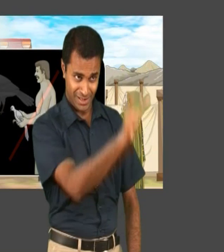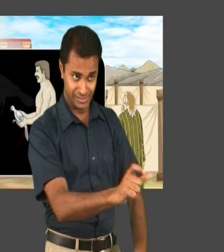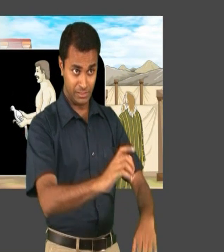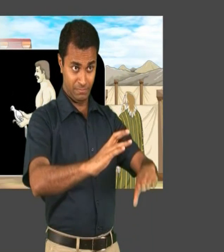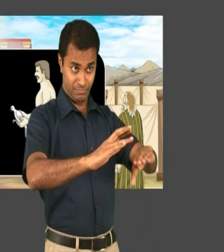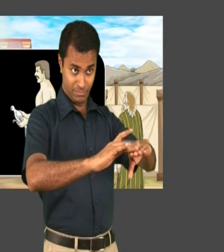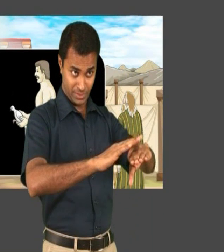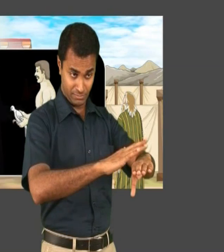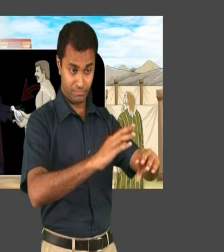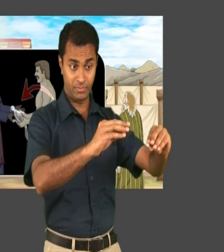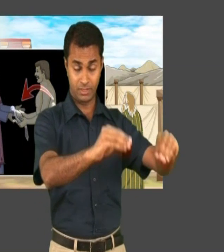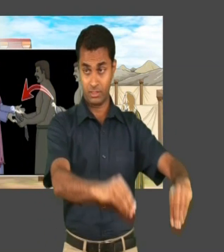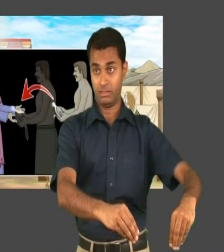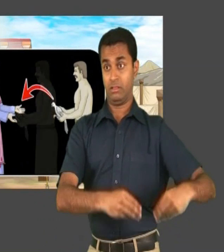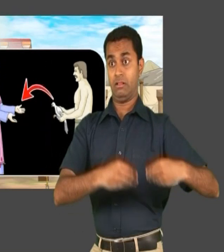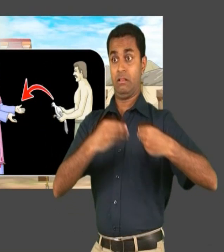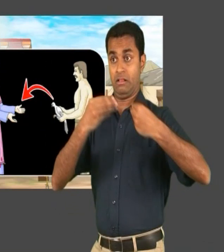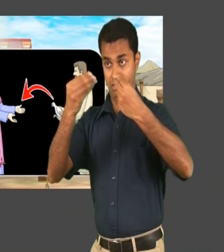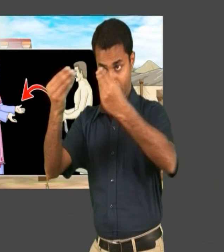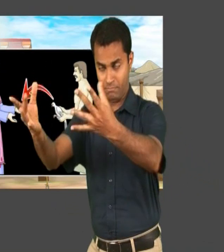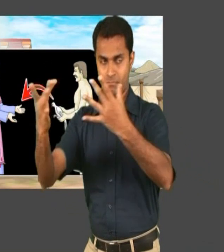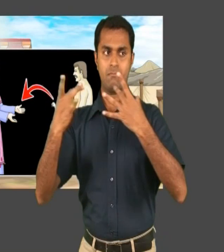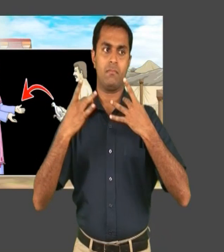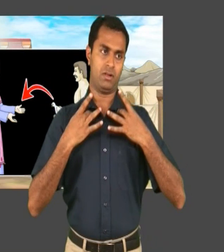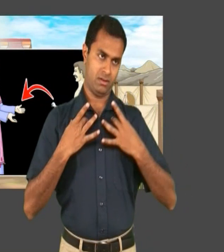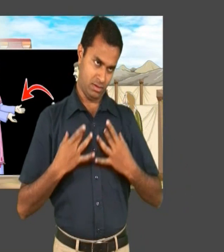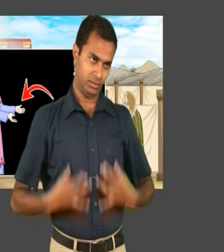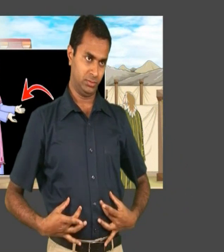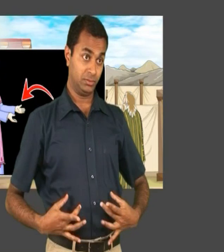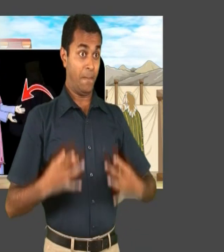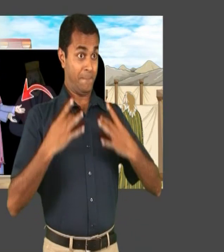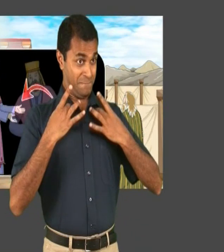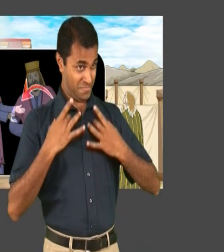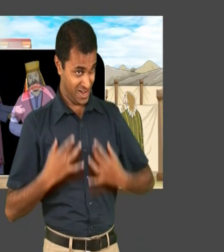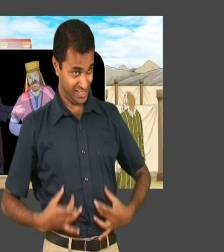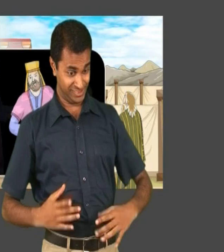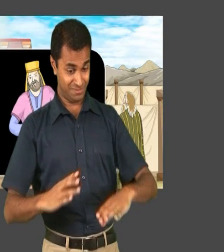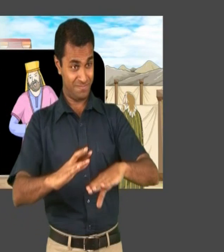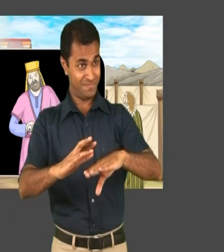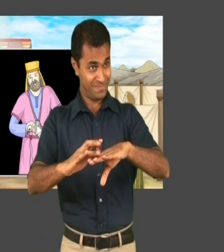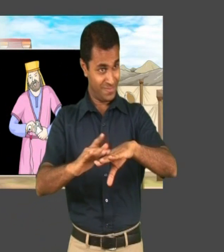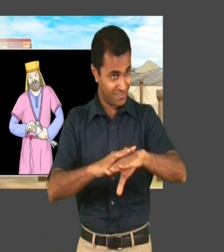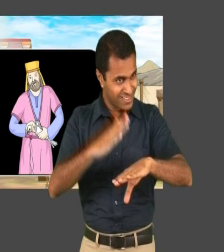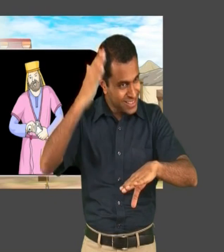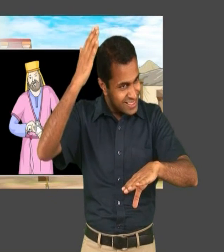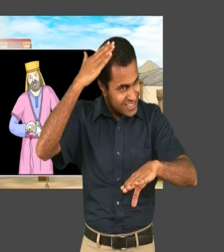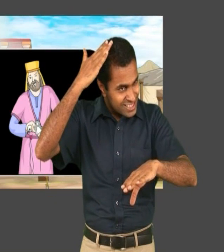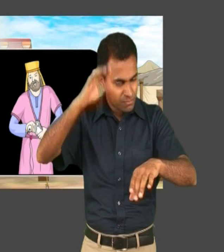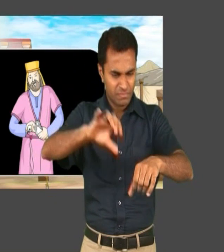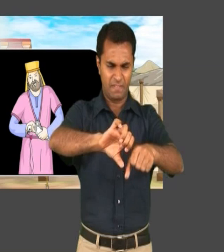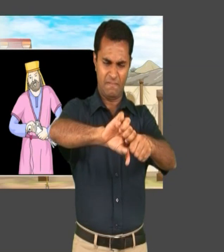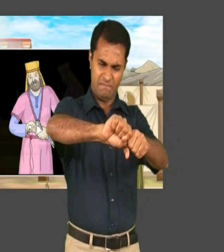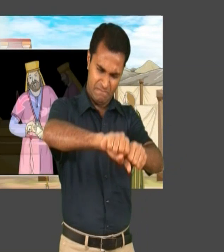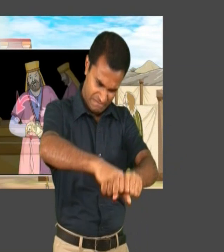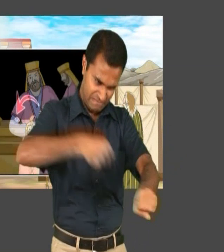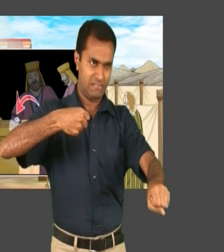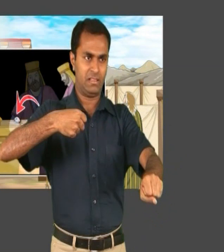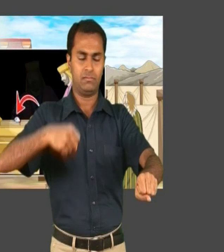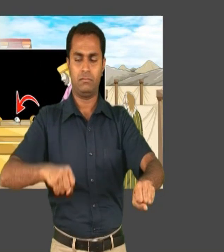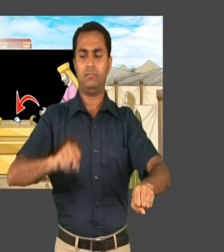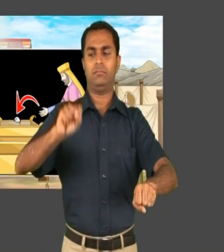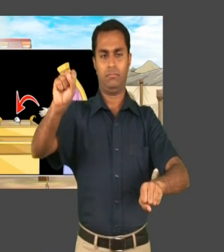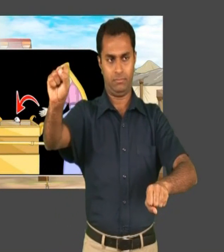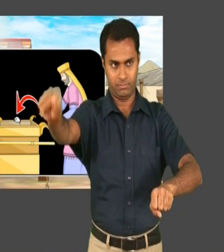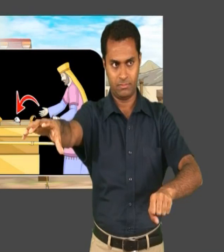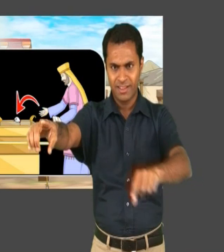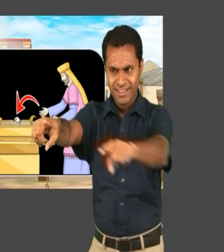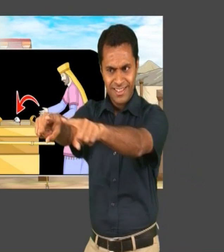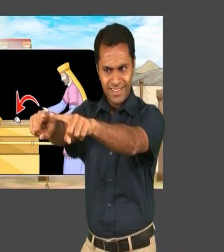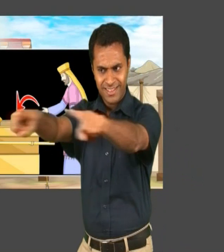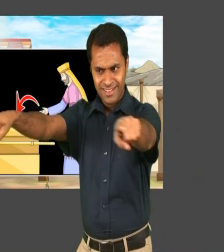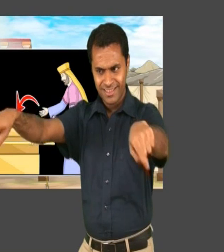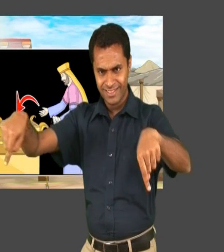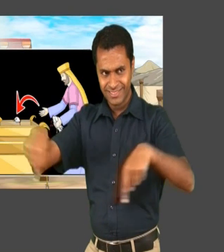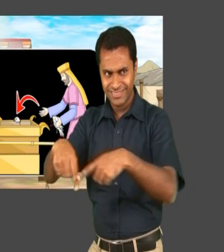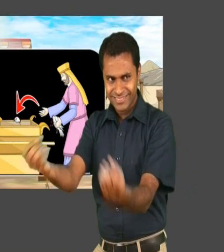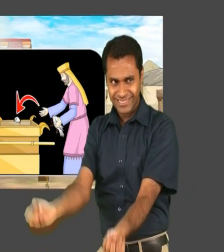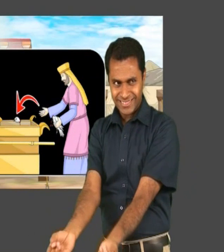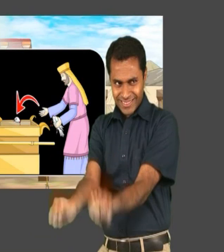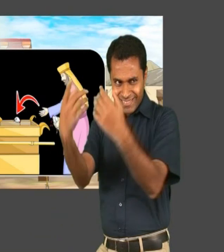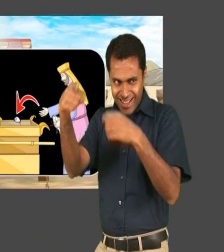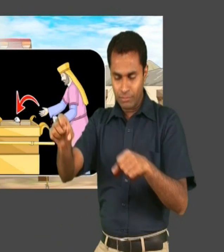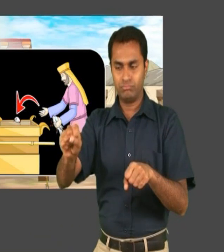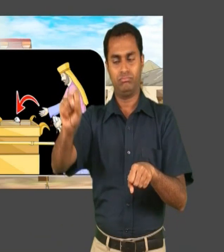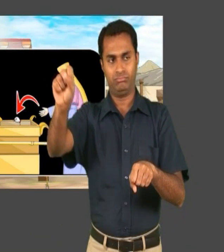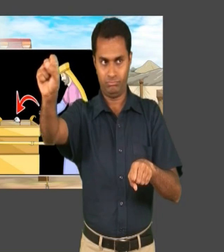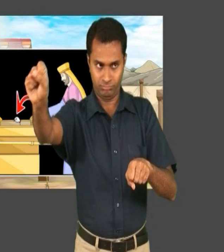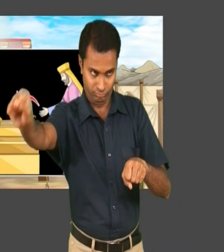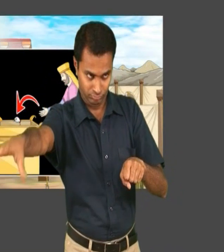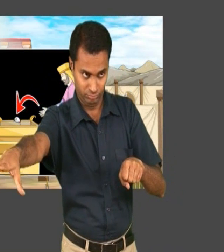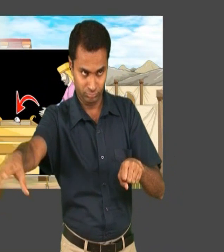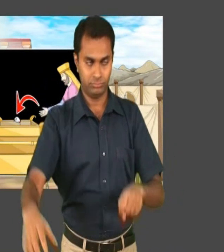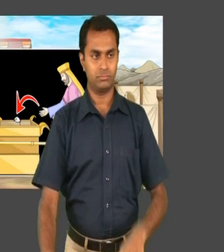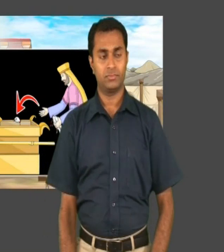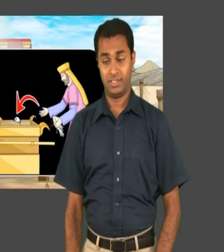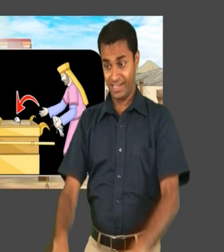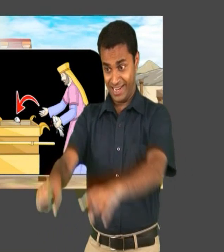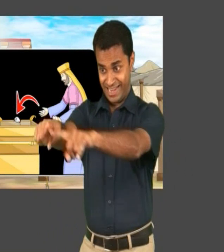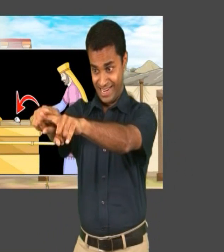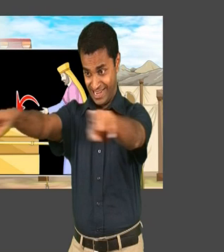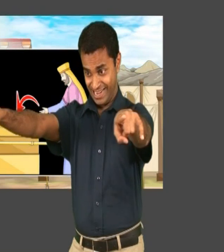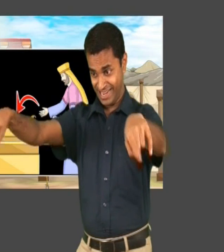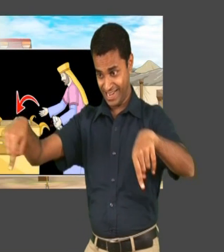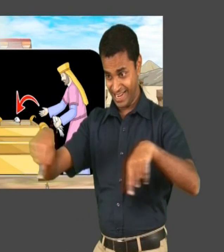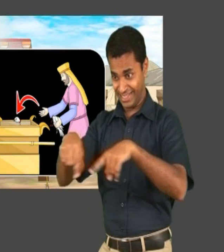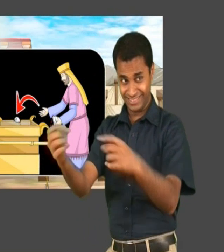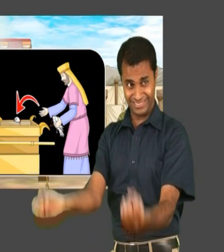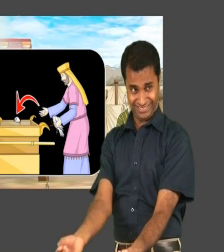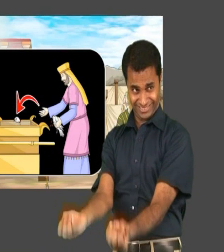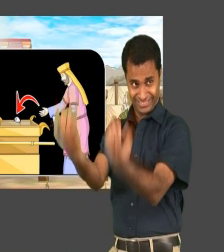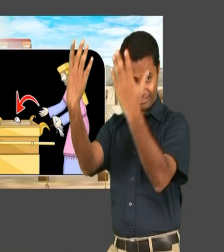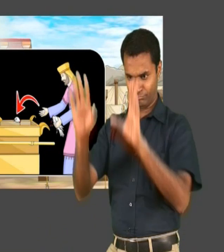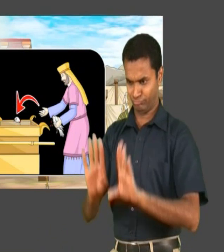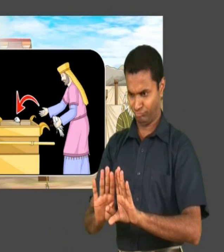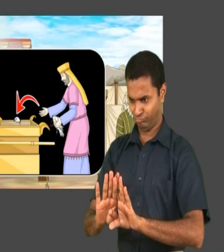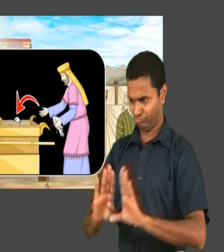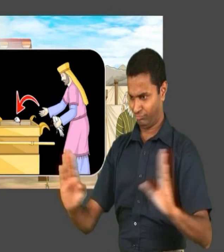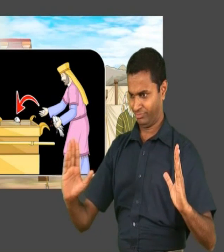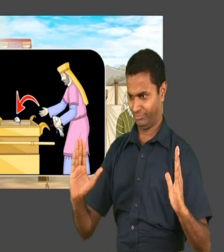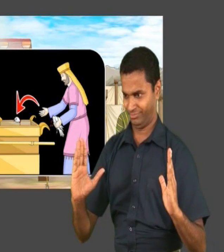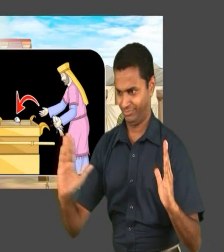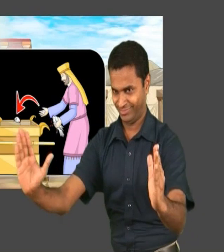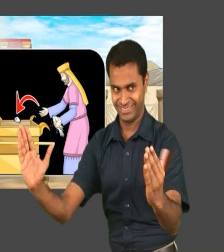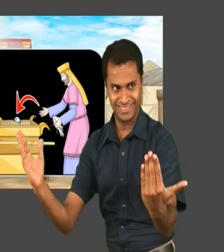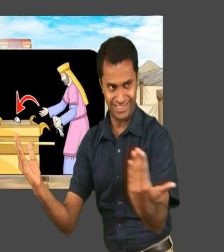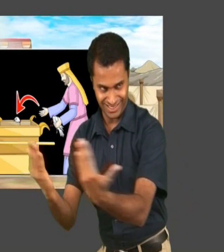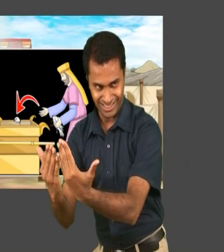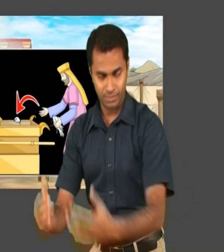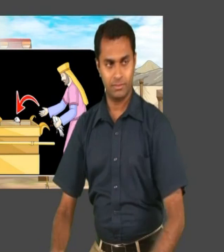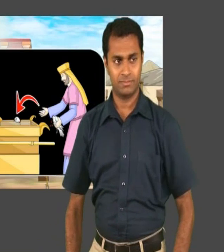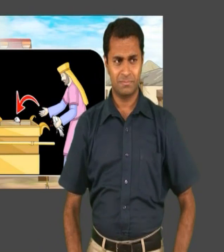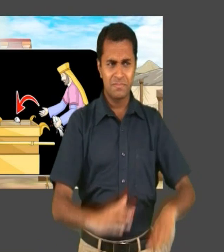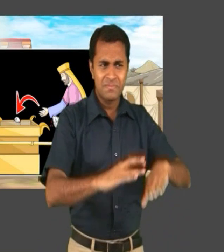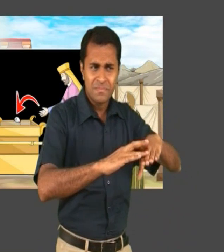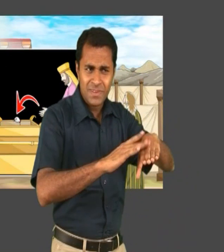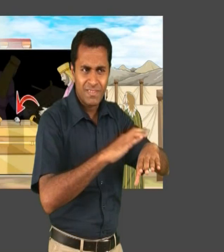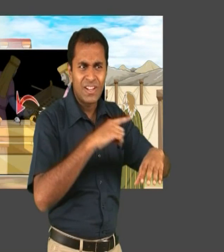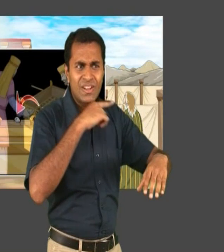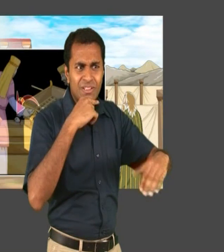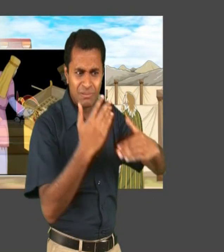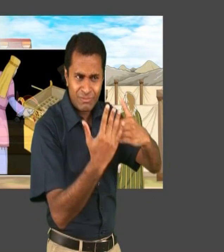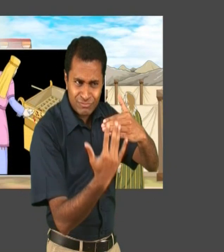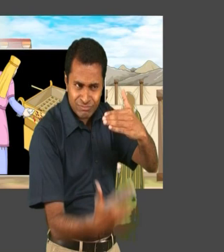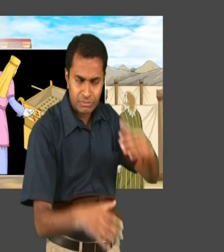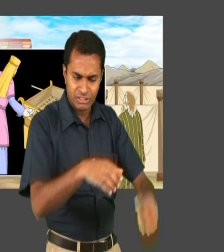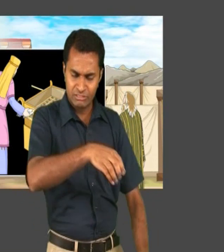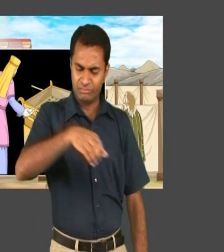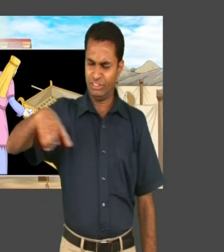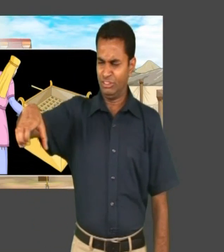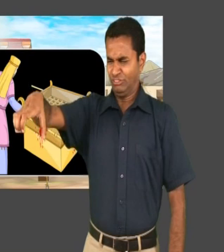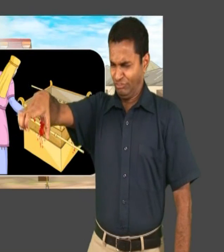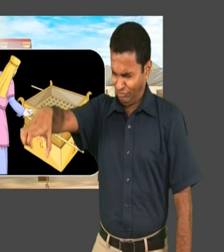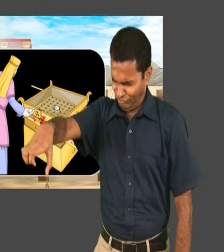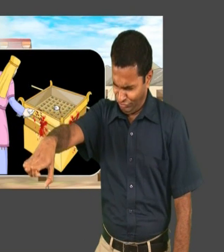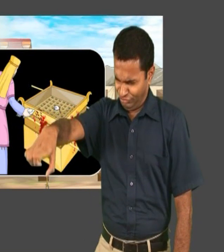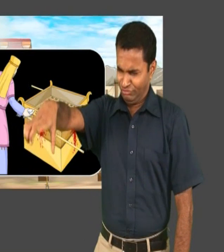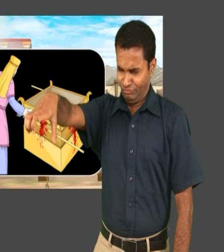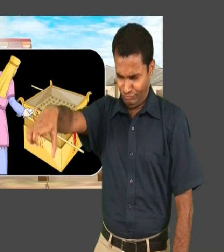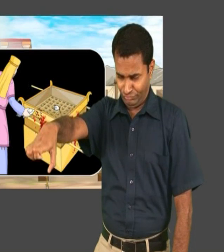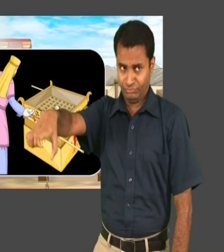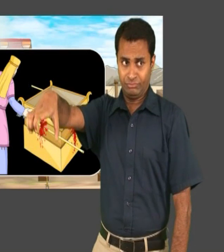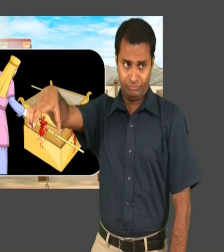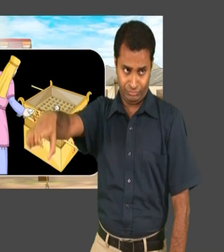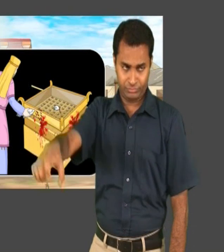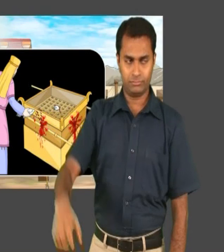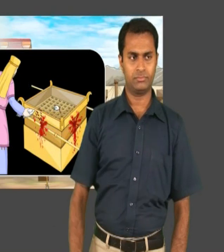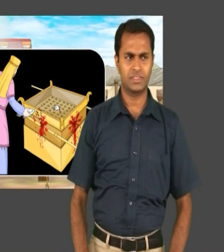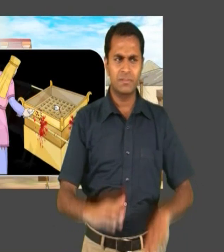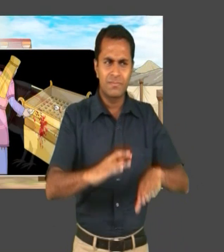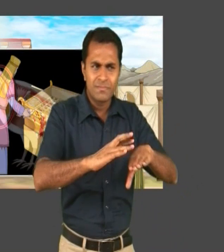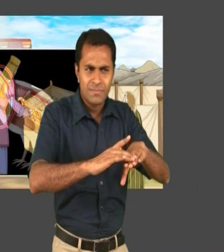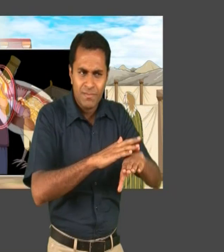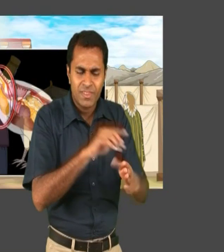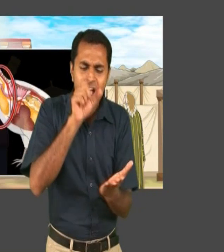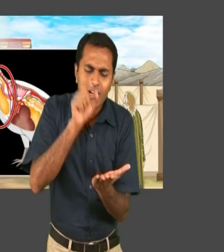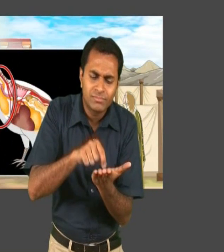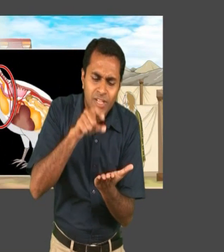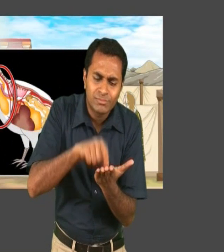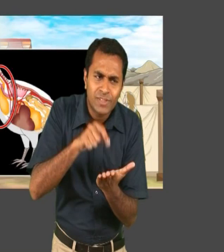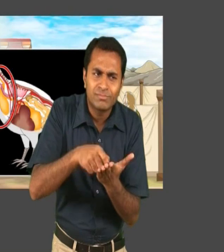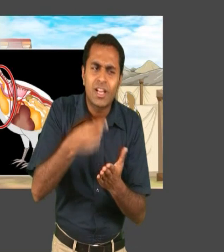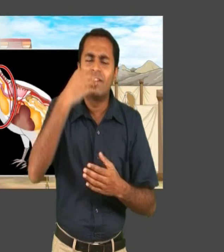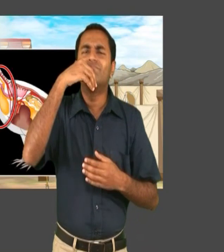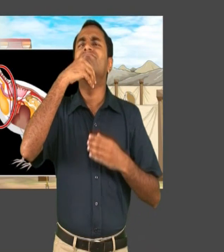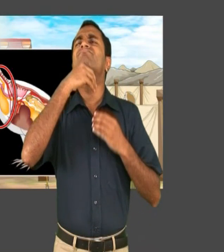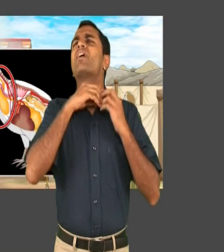Then the priest shall bring it to the altar, twist off its head, and burn it on the altar; its blood should be drained out on the side of the altar.